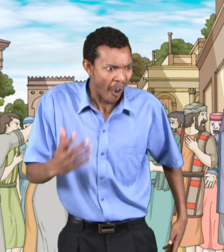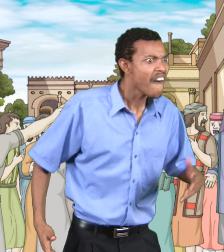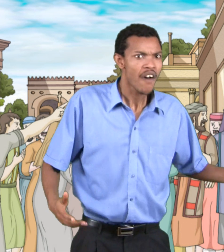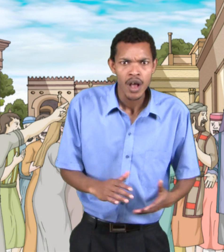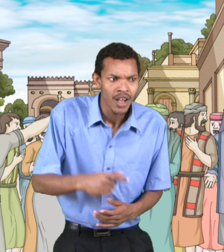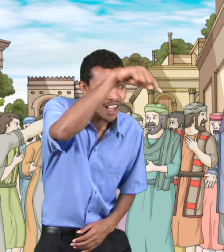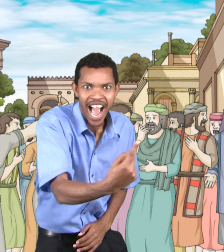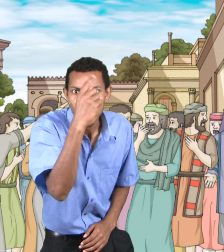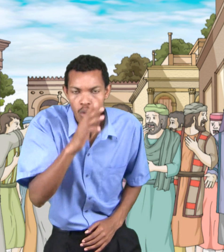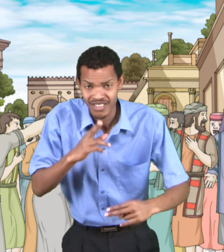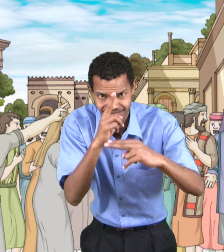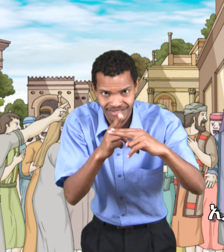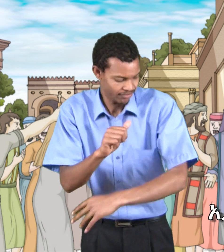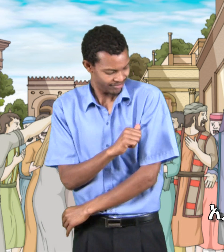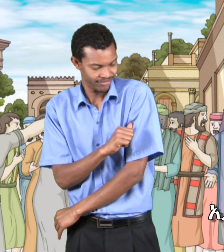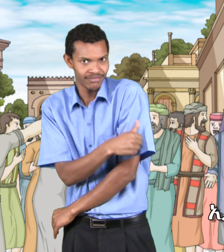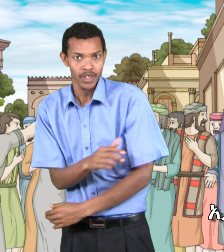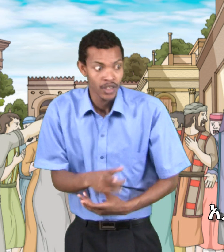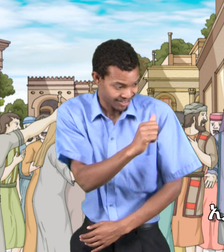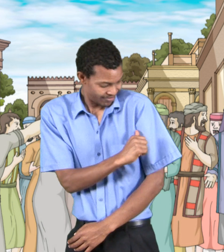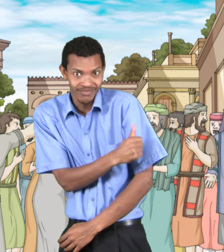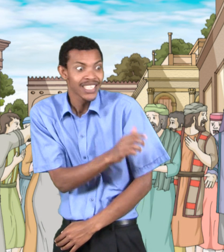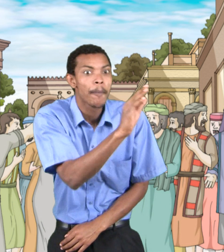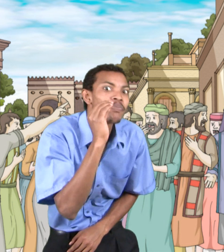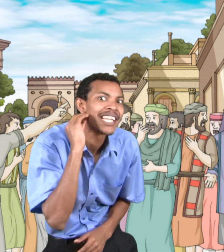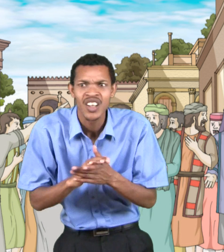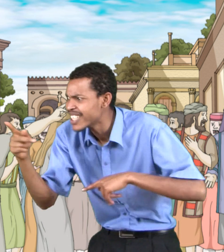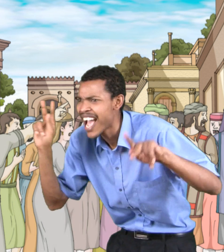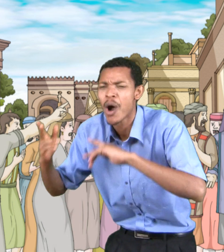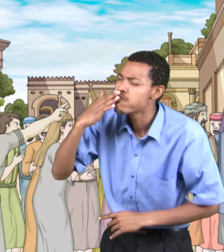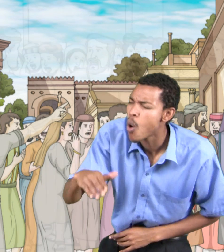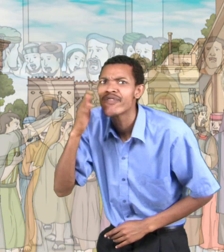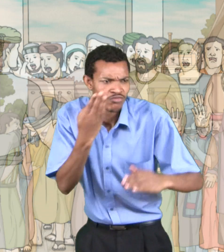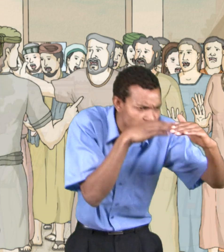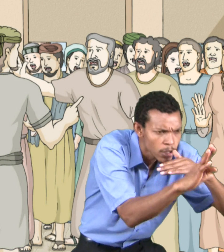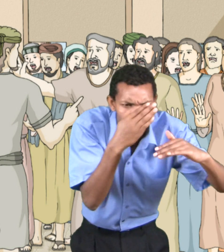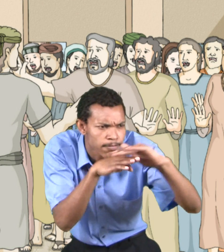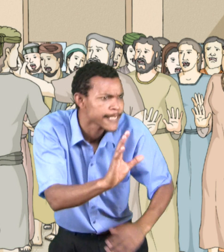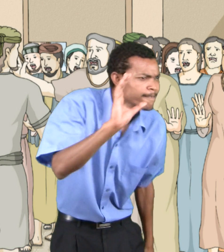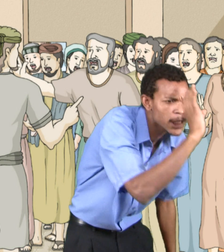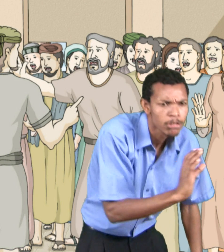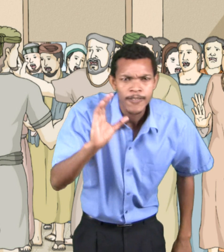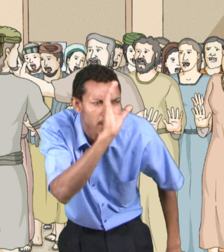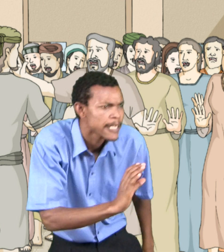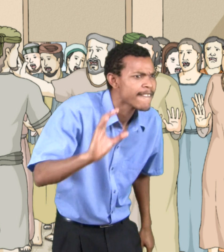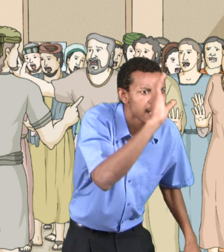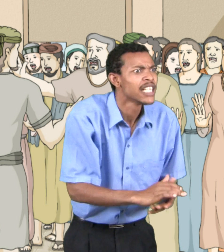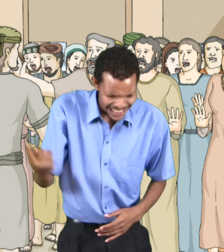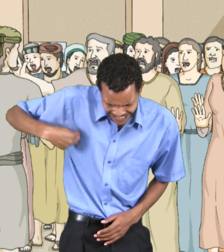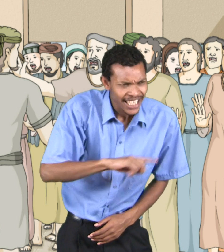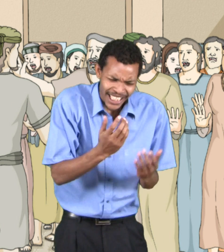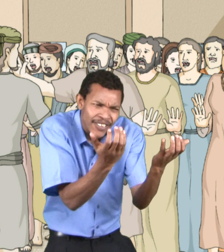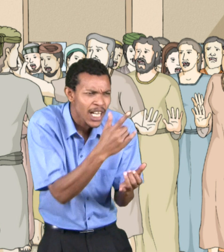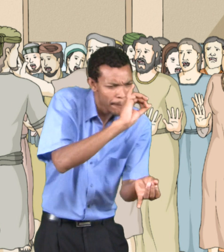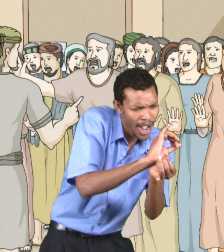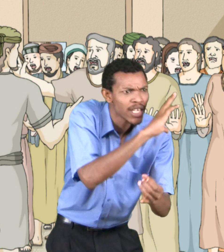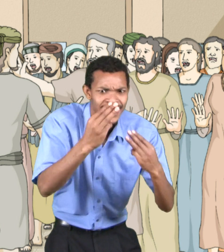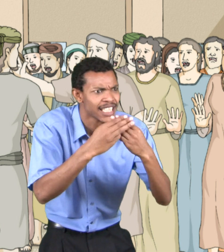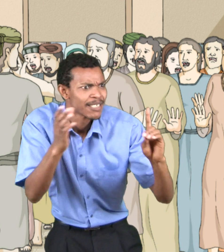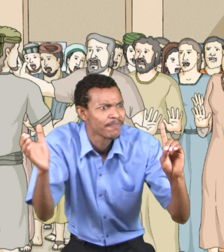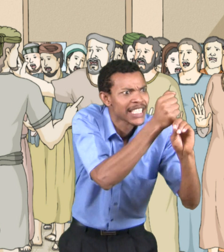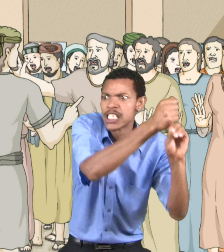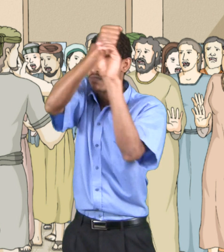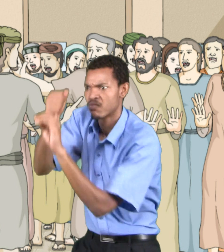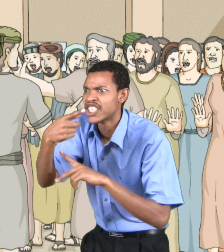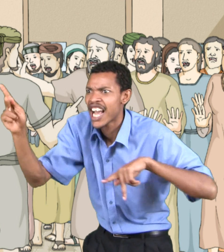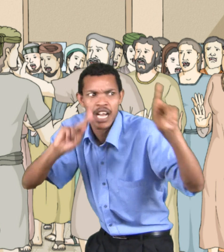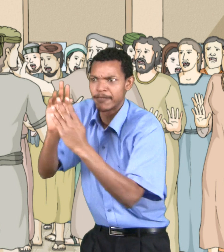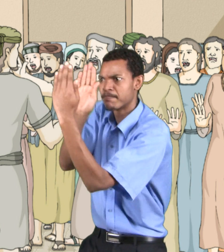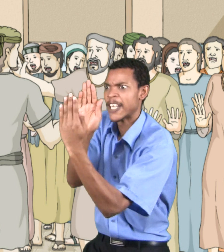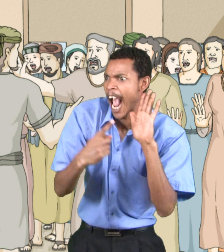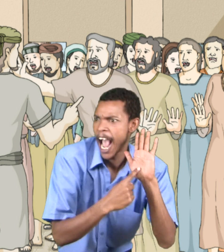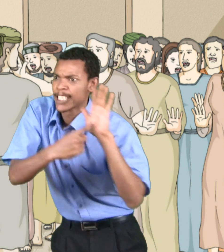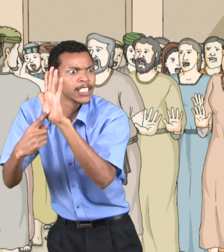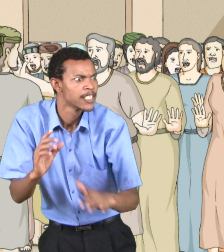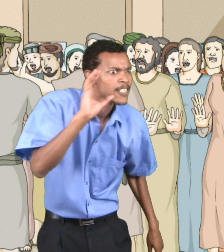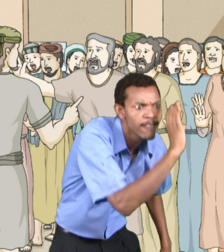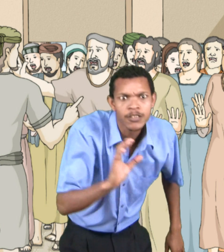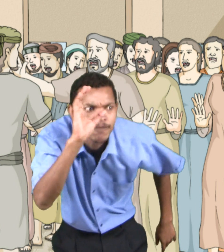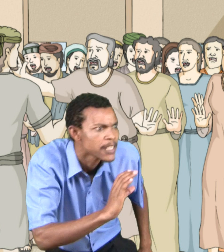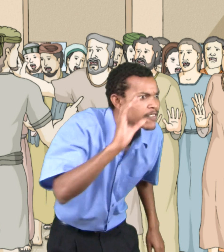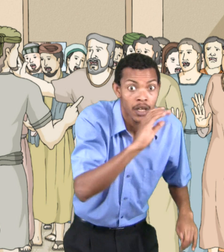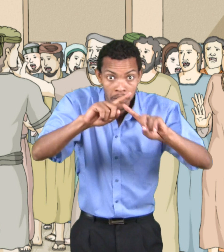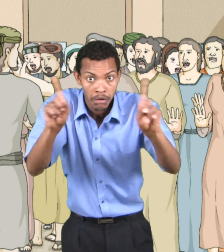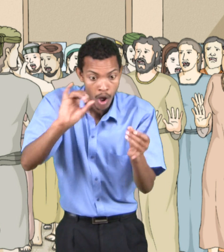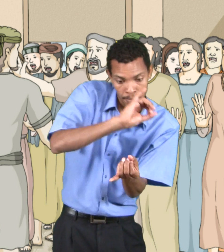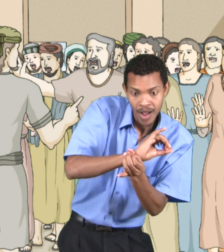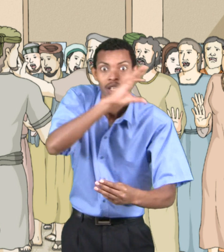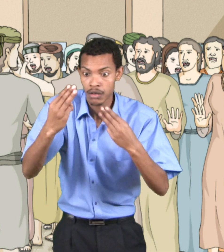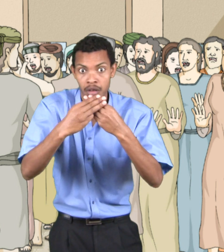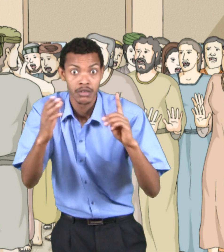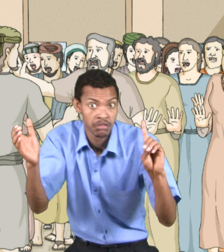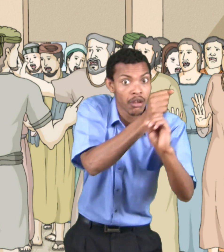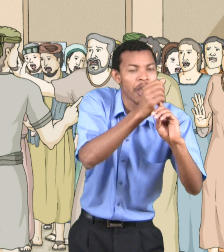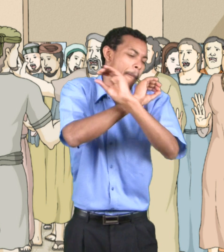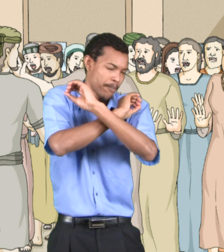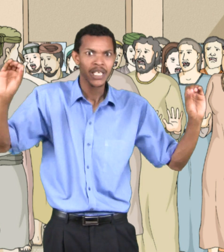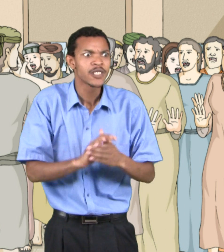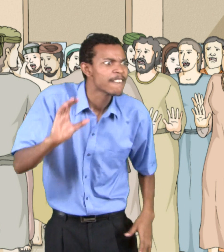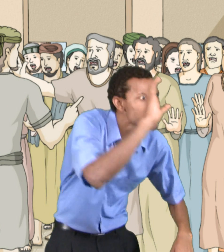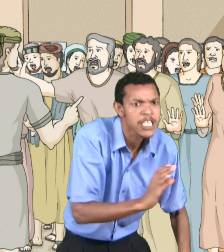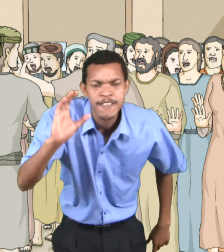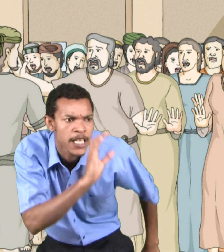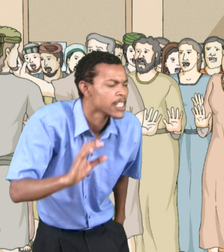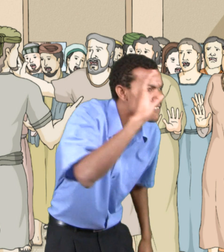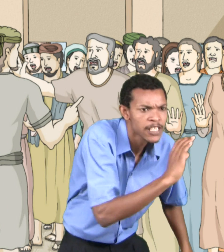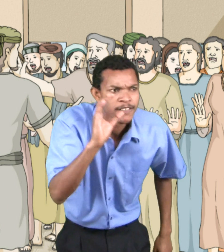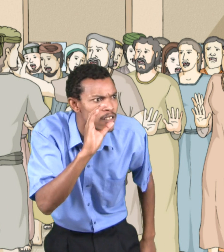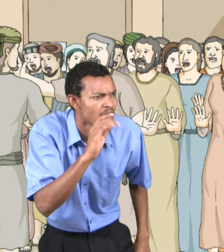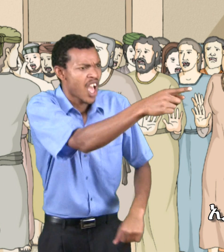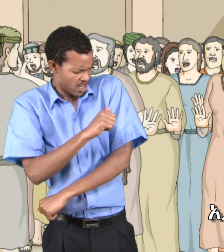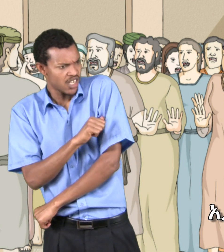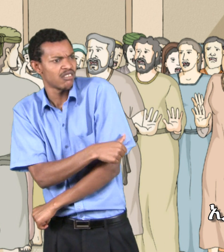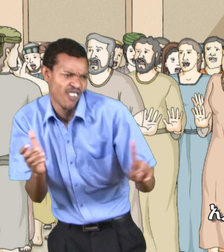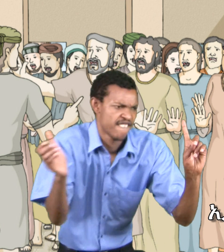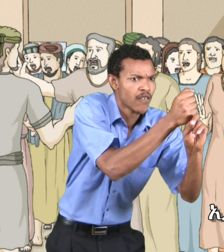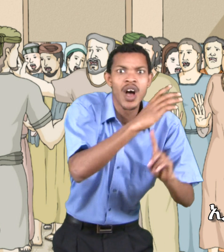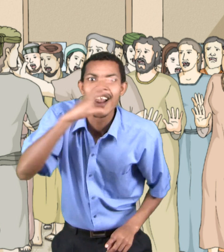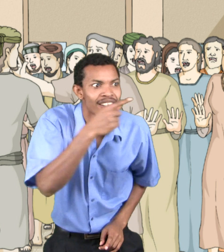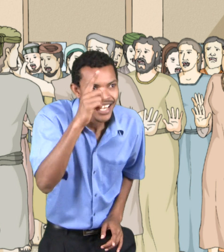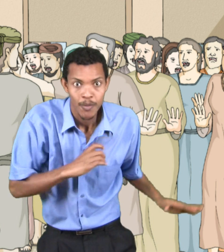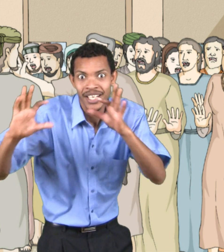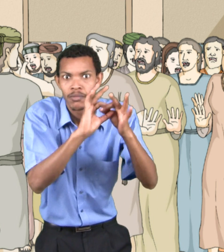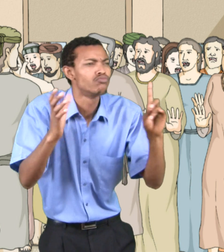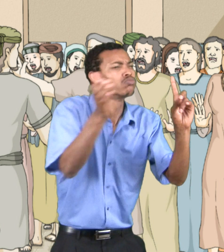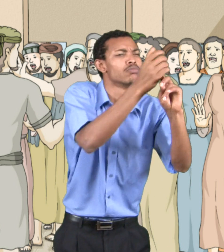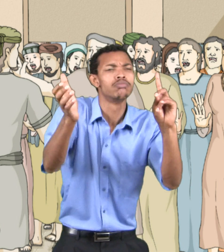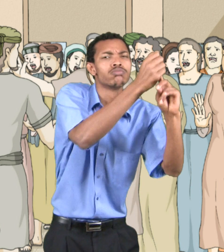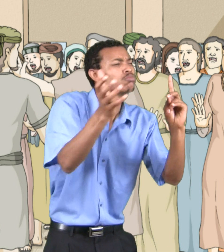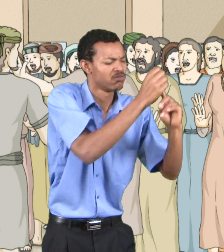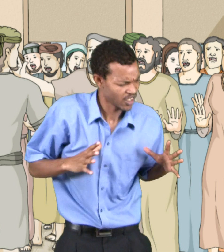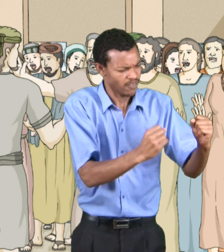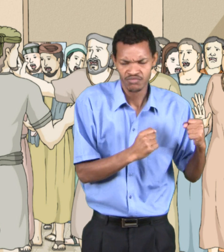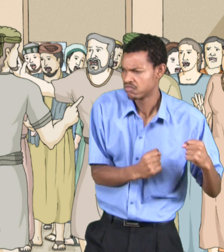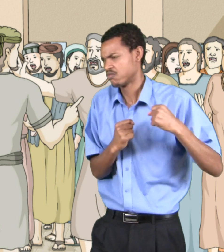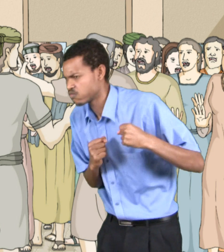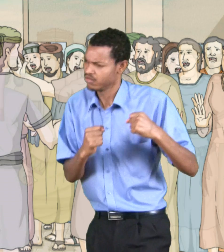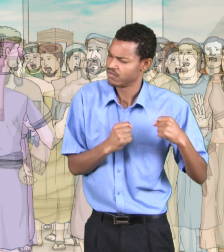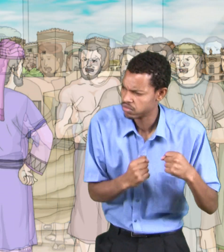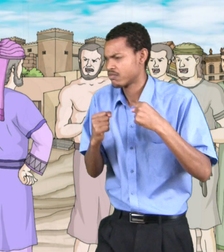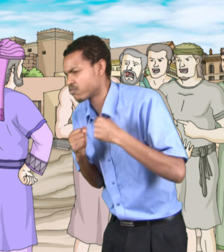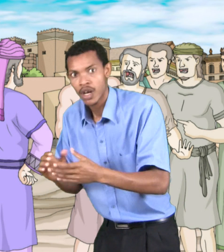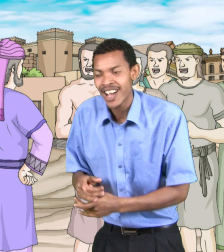They raided Jason’s house in search of Paul and Silas, hoping to bring them out to the people.